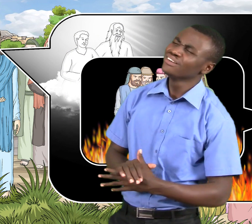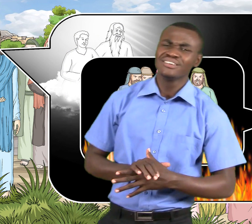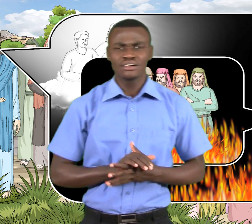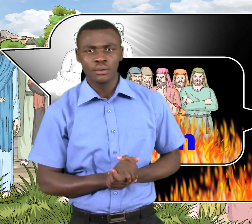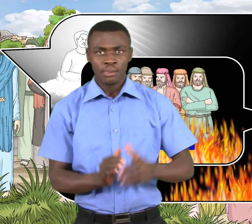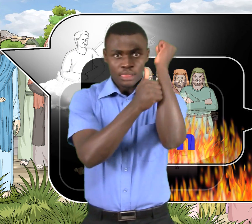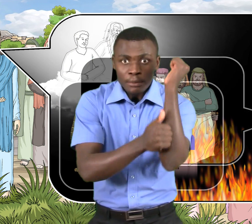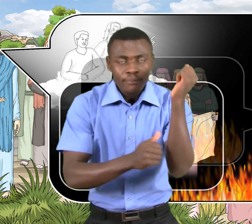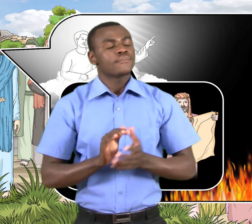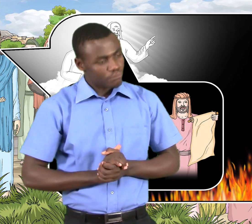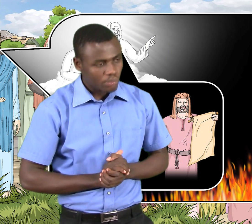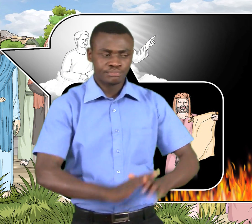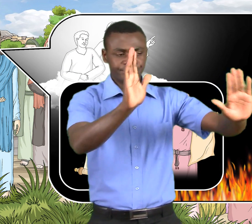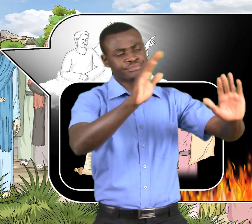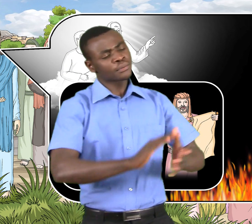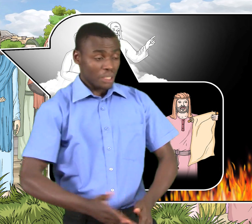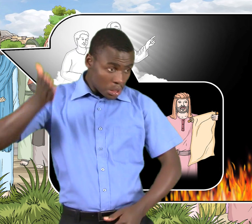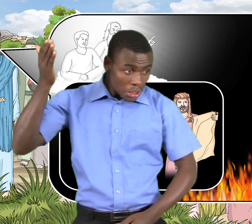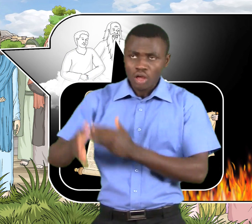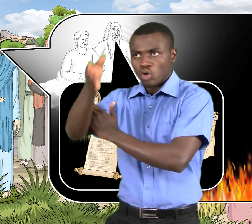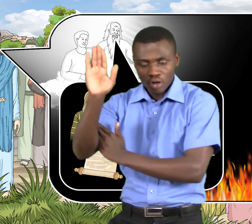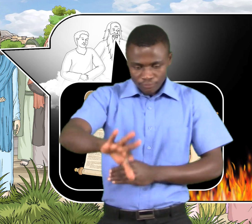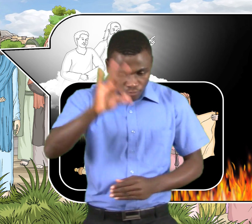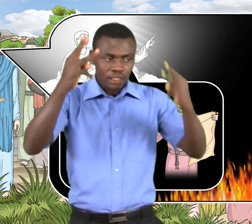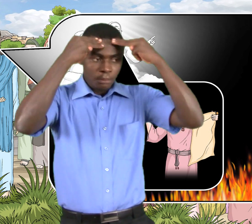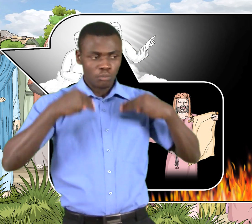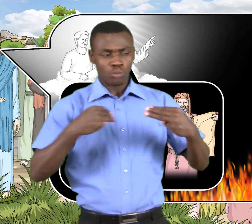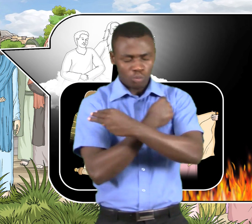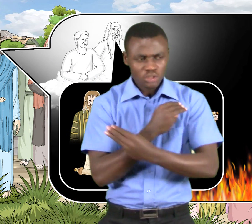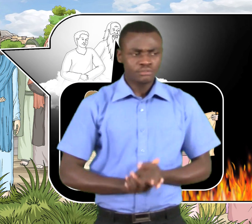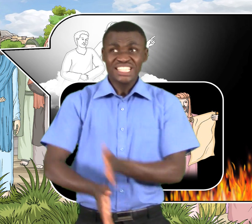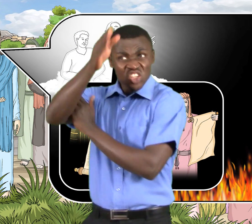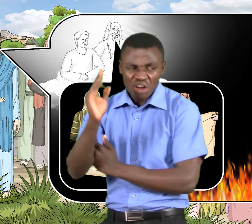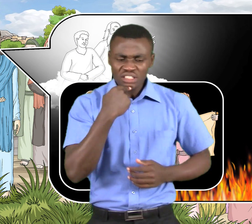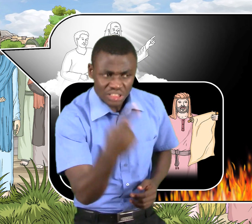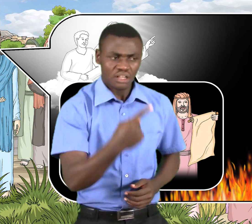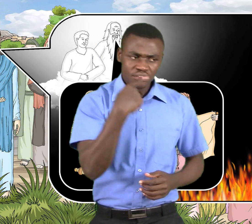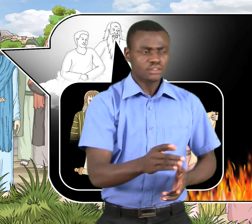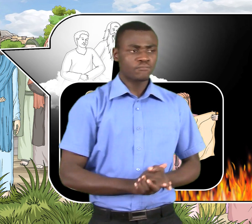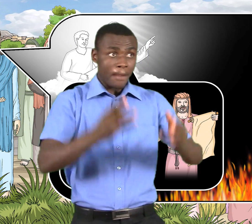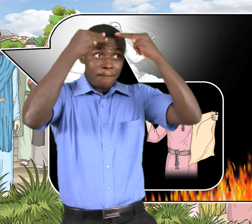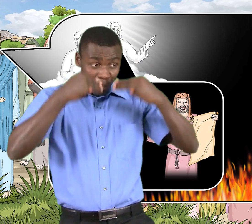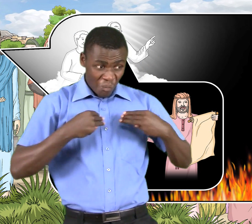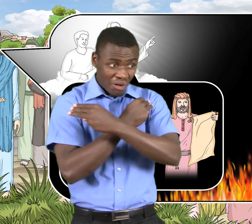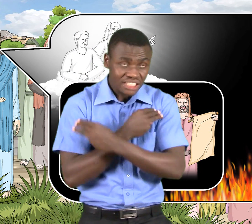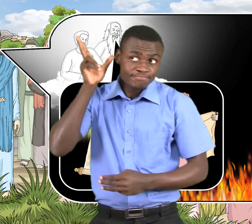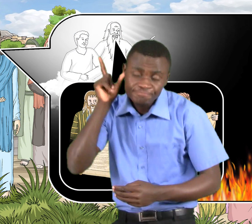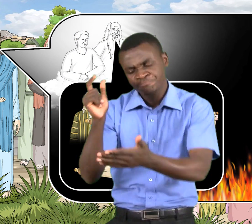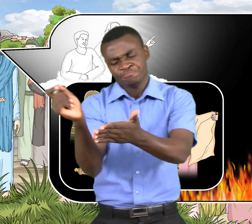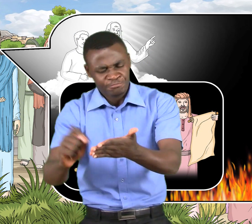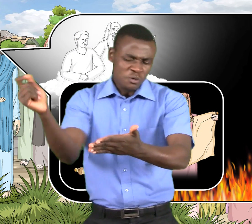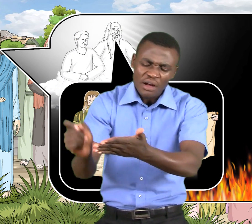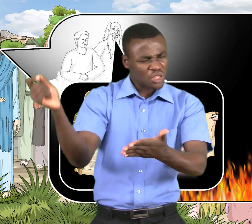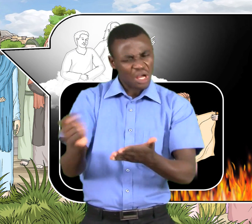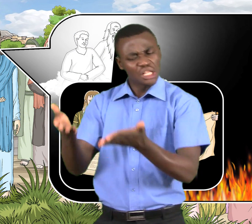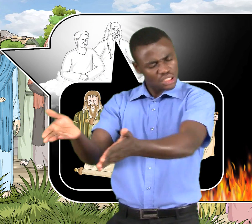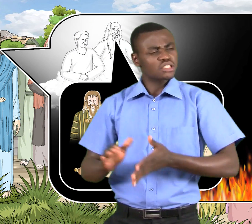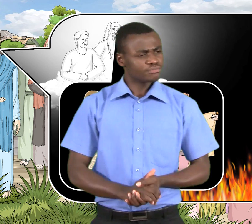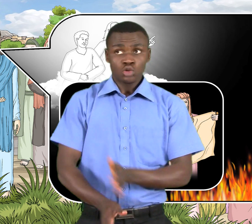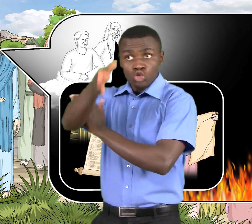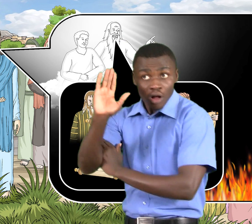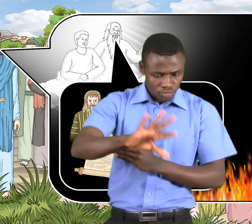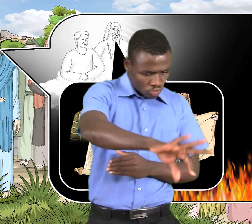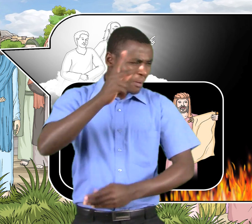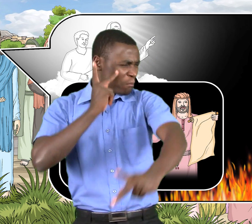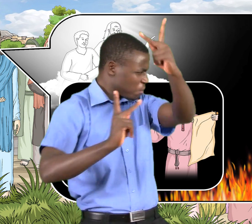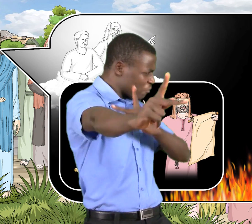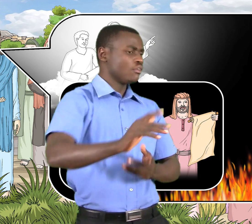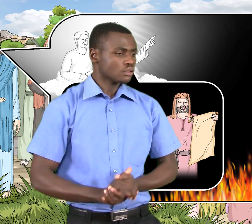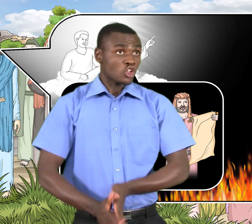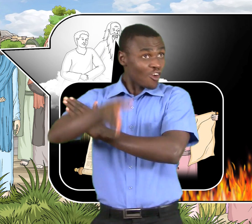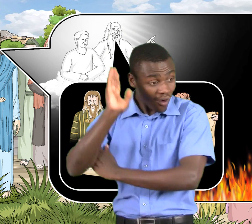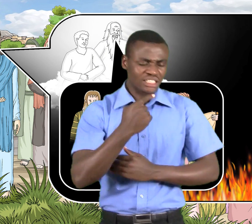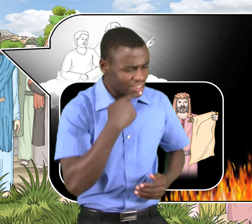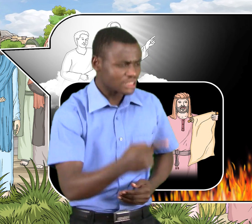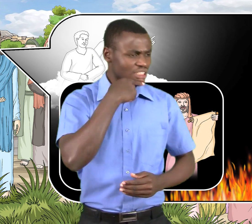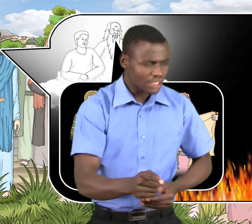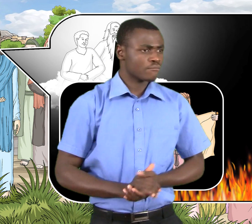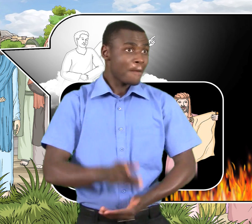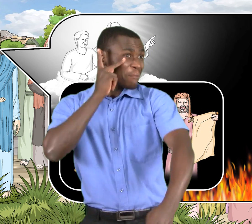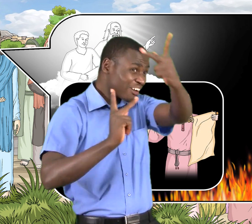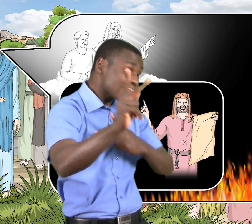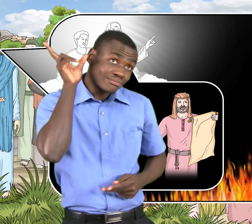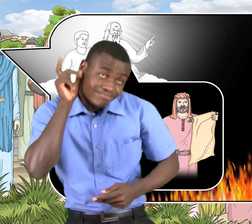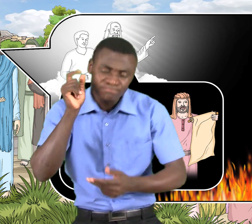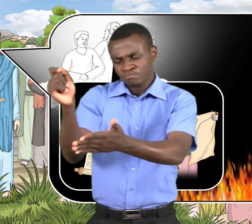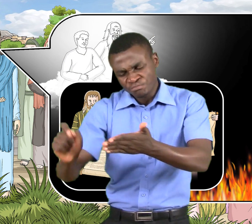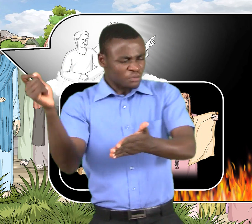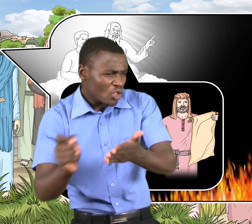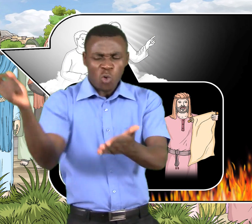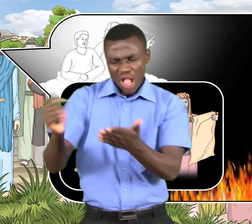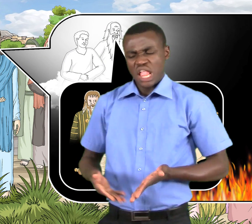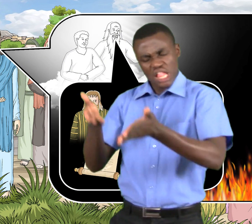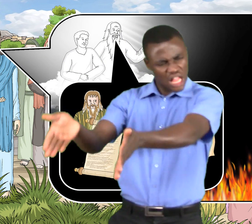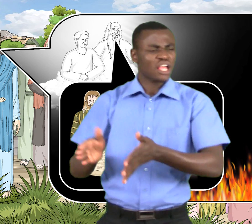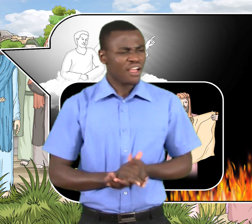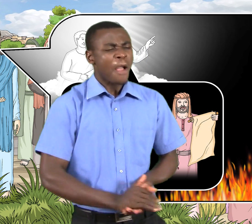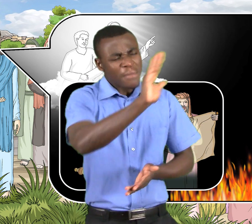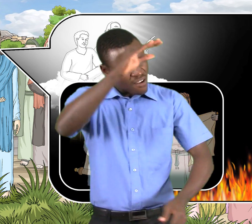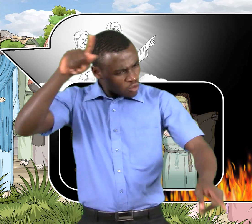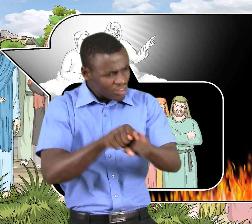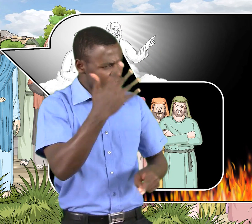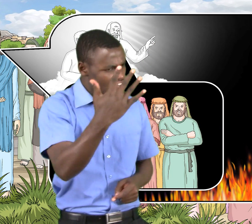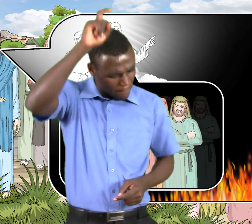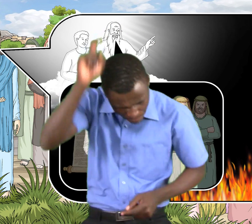But Abraham replied, ‘They have Moses and the prophets;